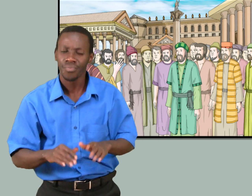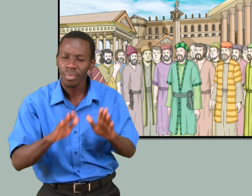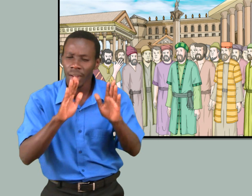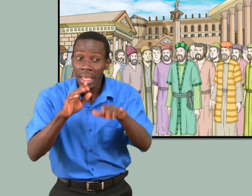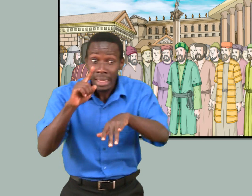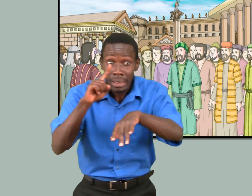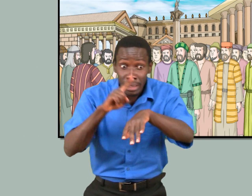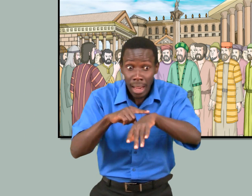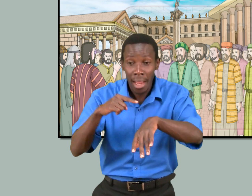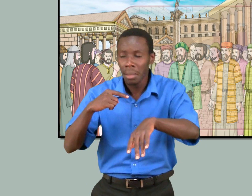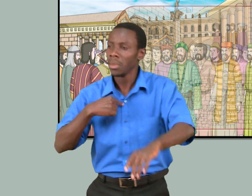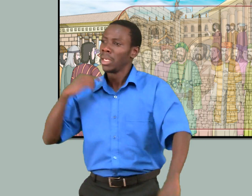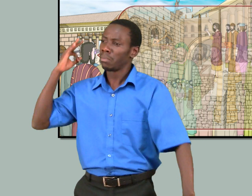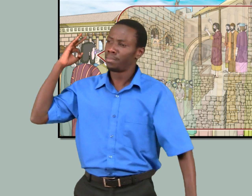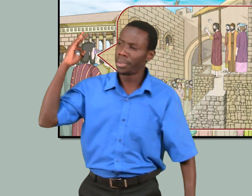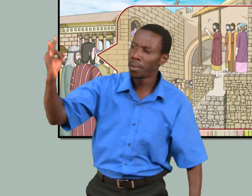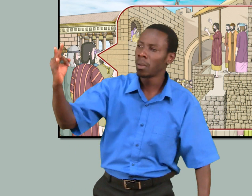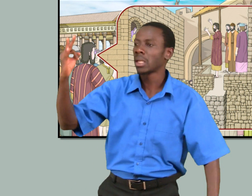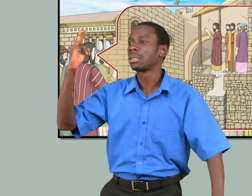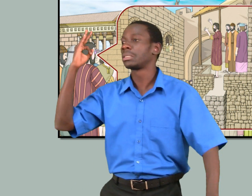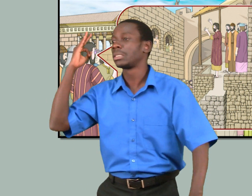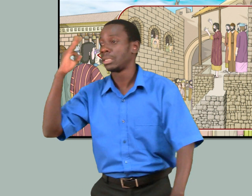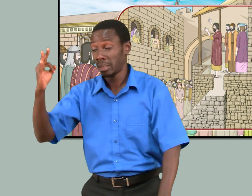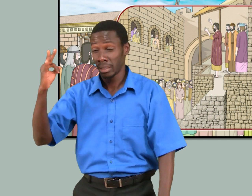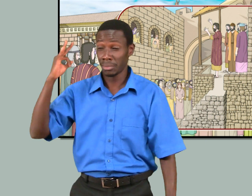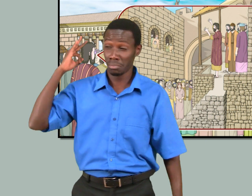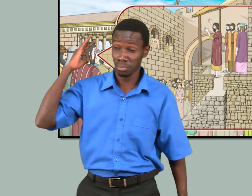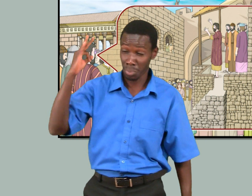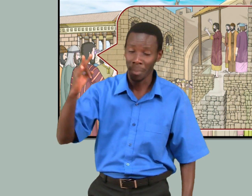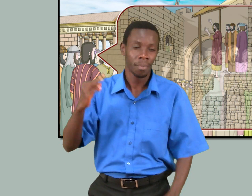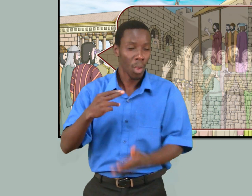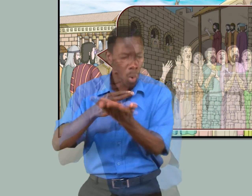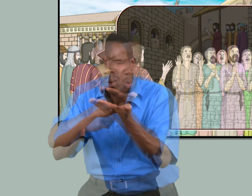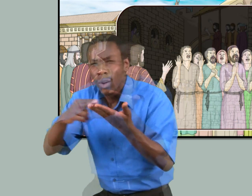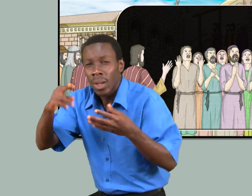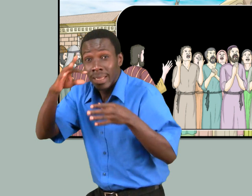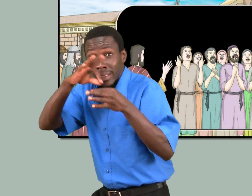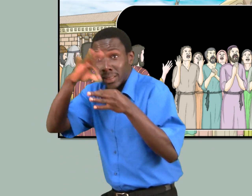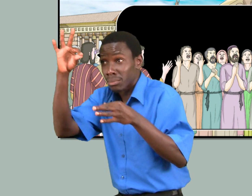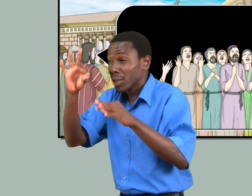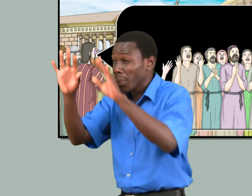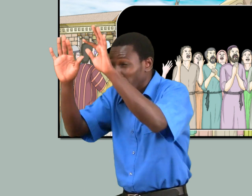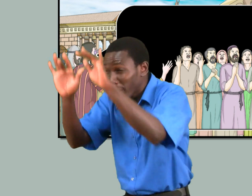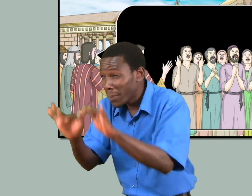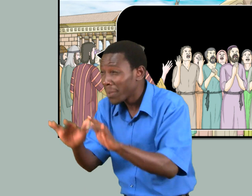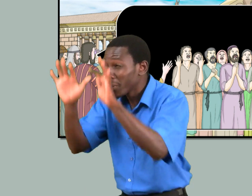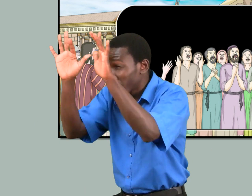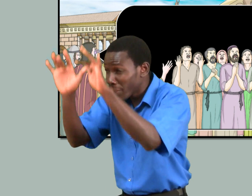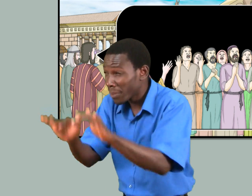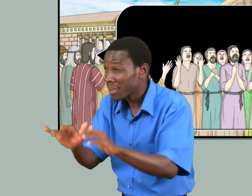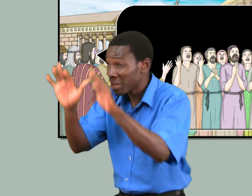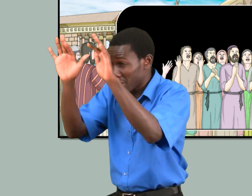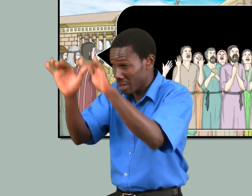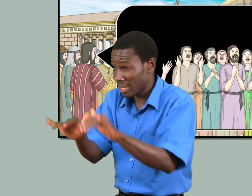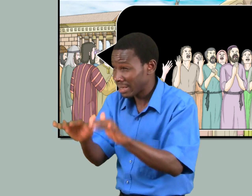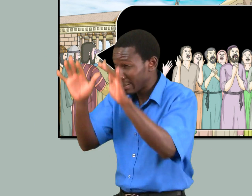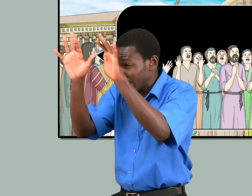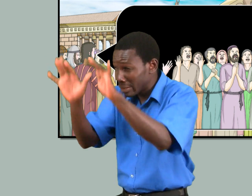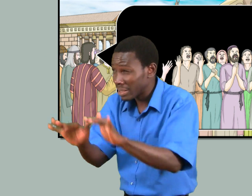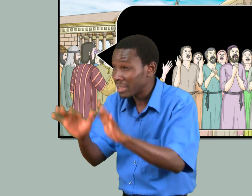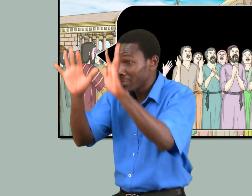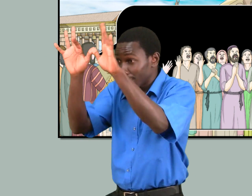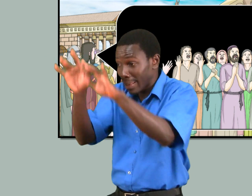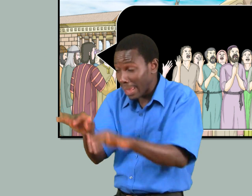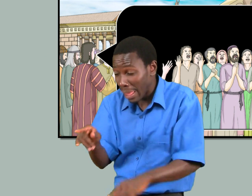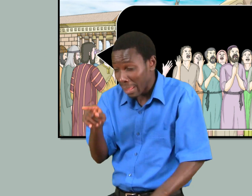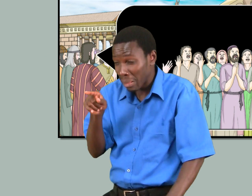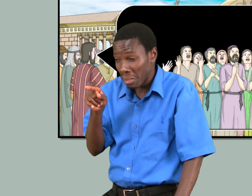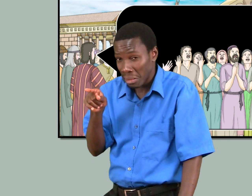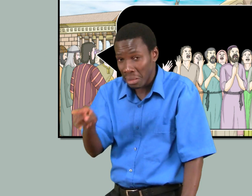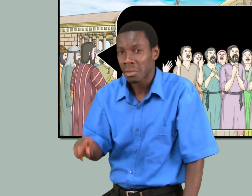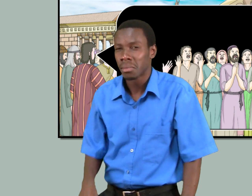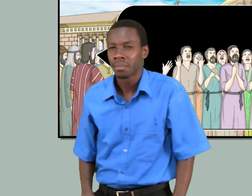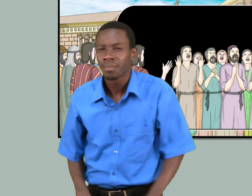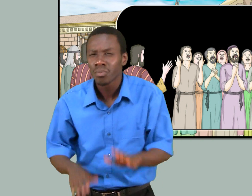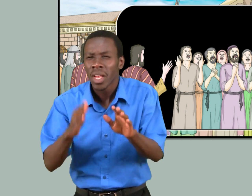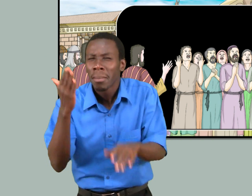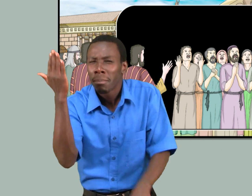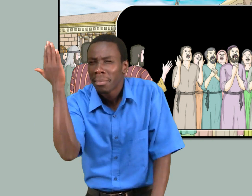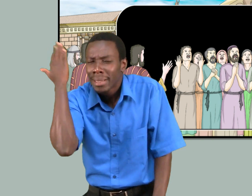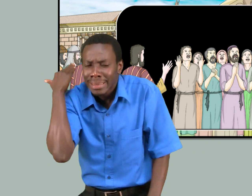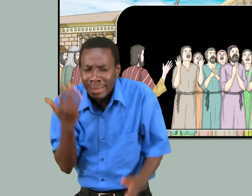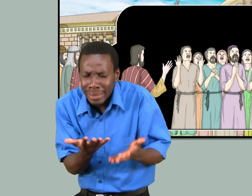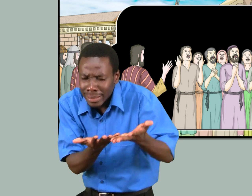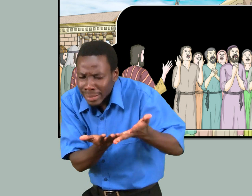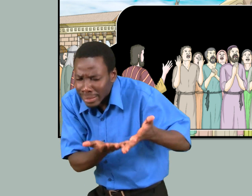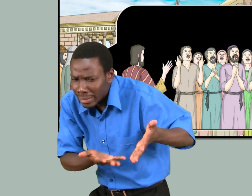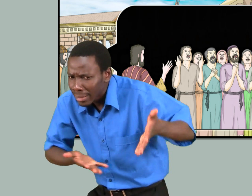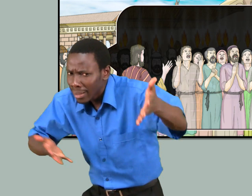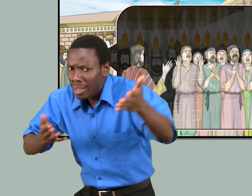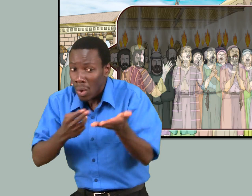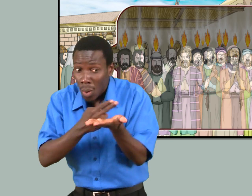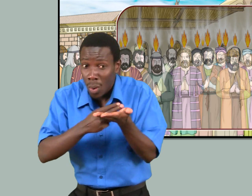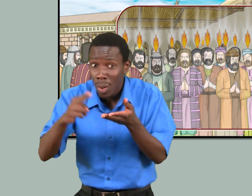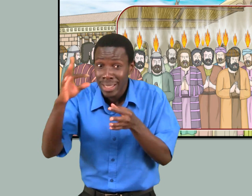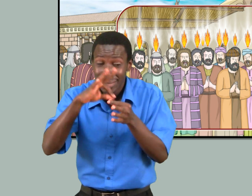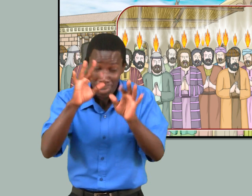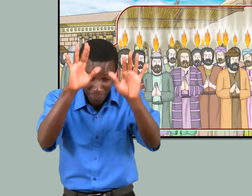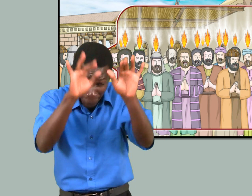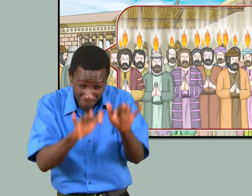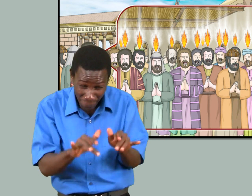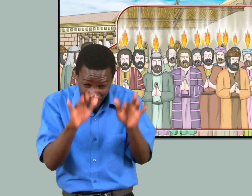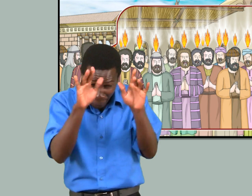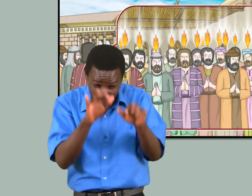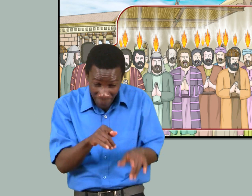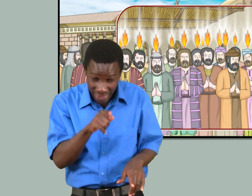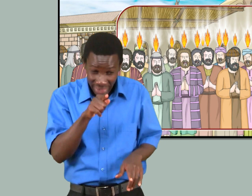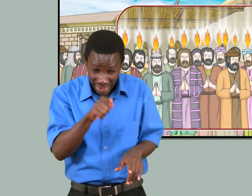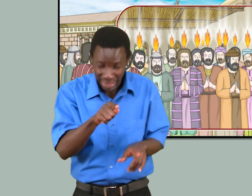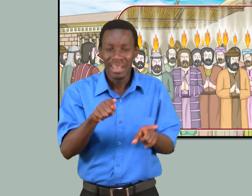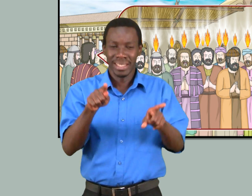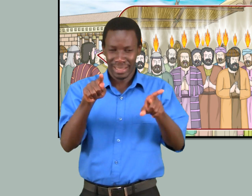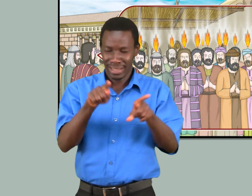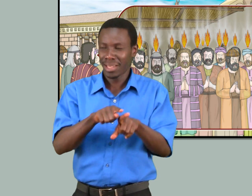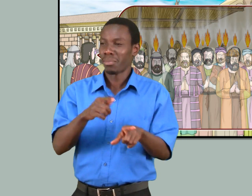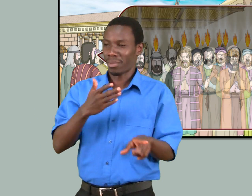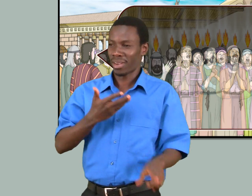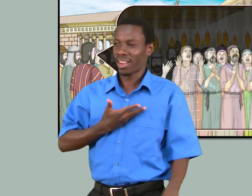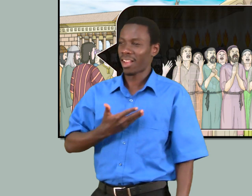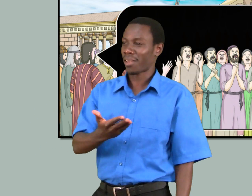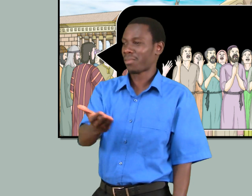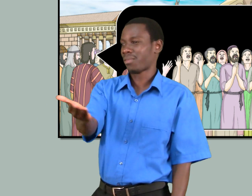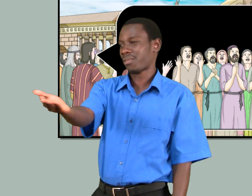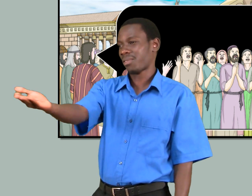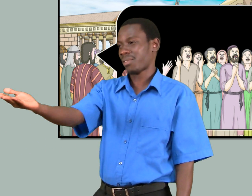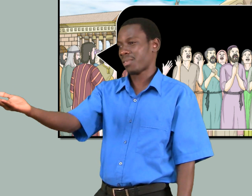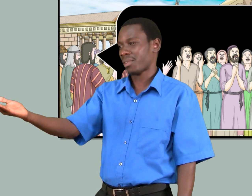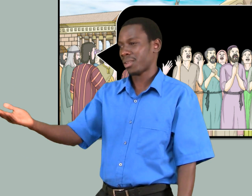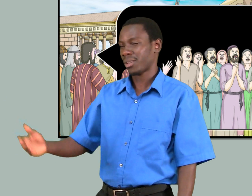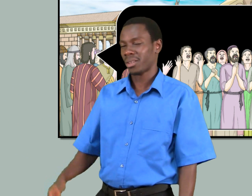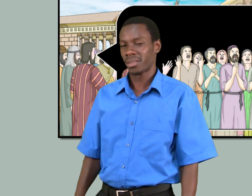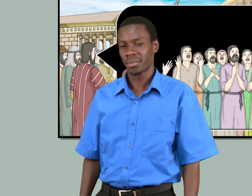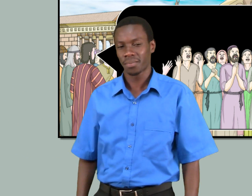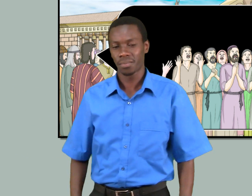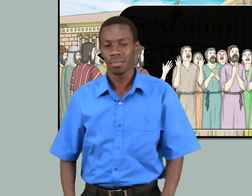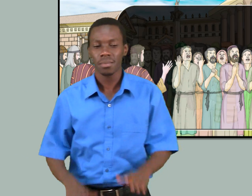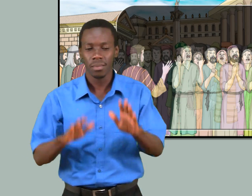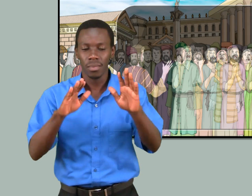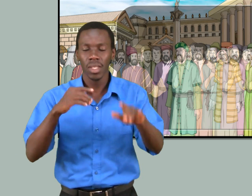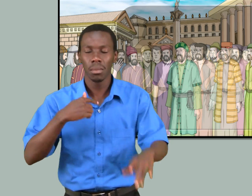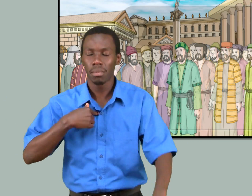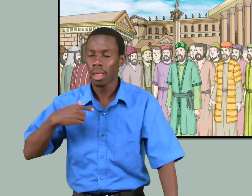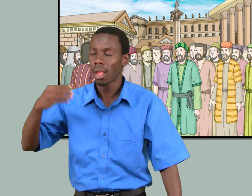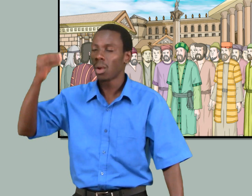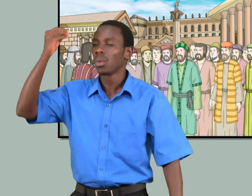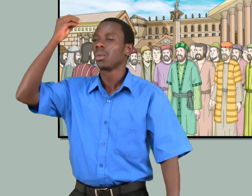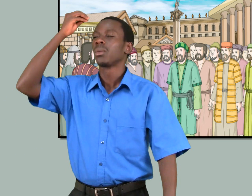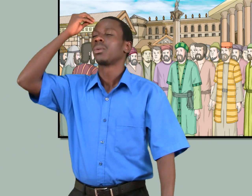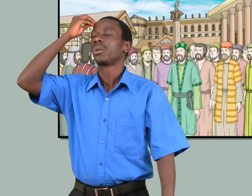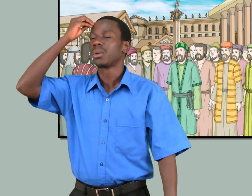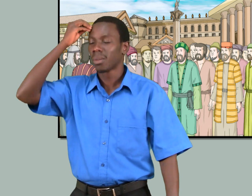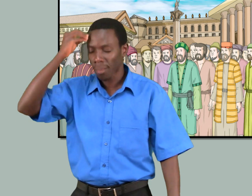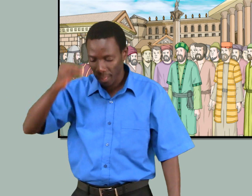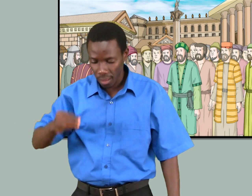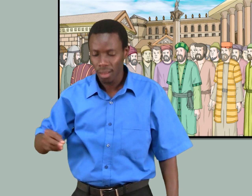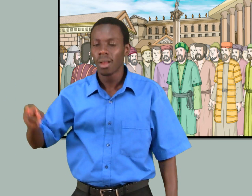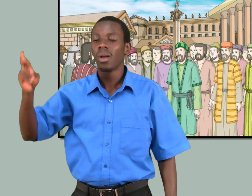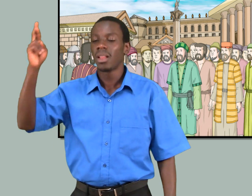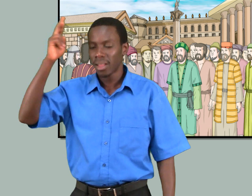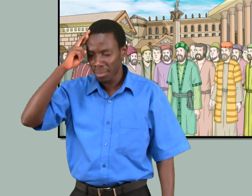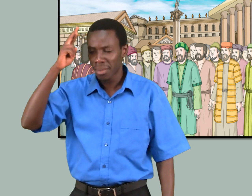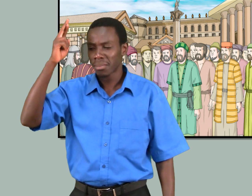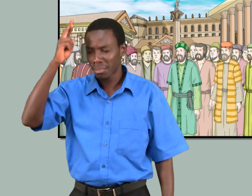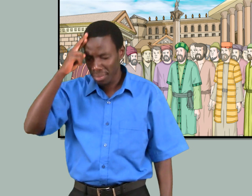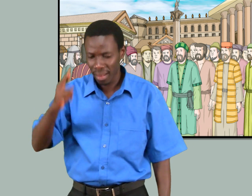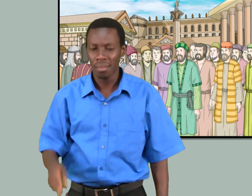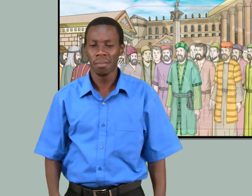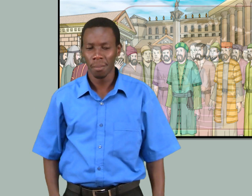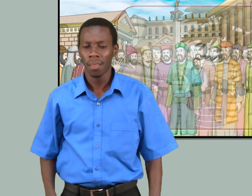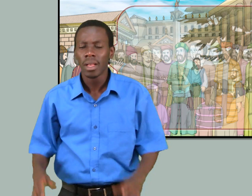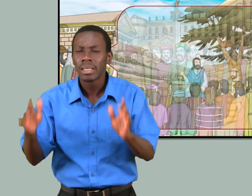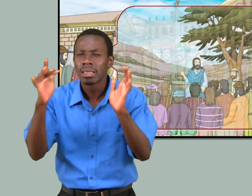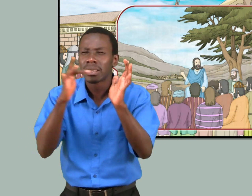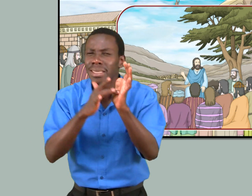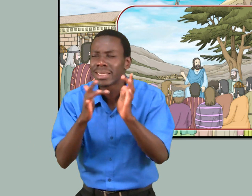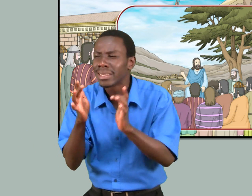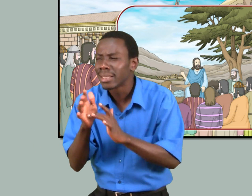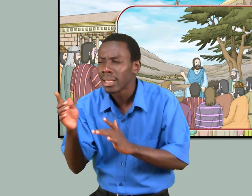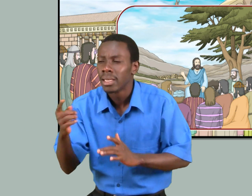As I began to speak, the Holy Spirit fell upon them, just as He had fallen upon us at the beginning.